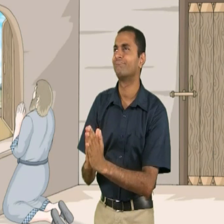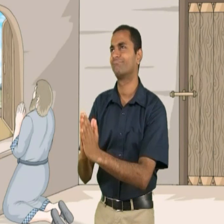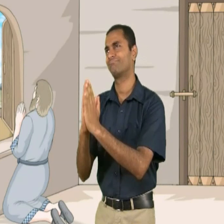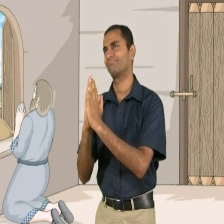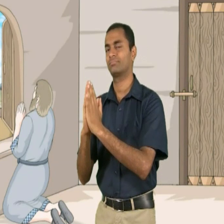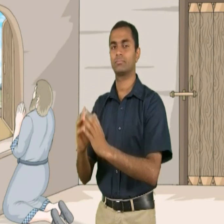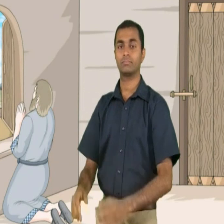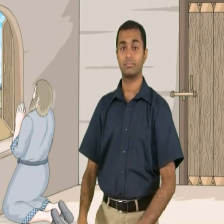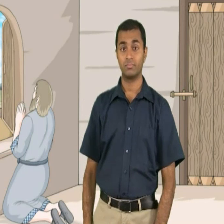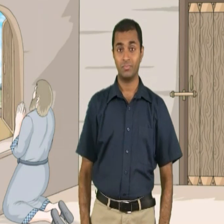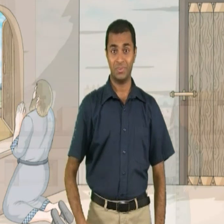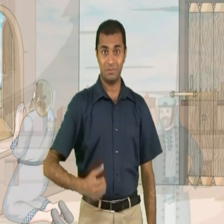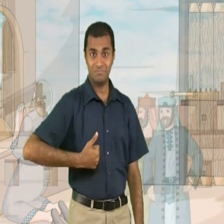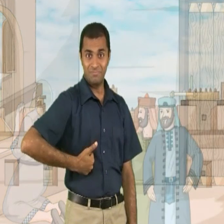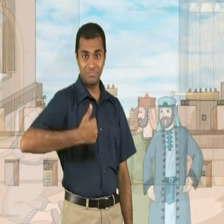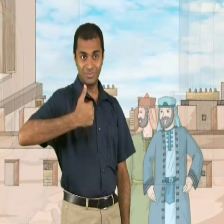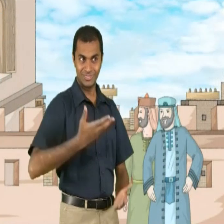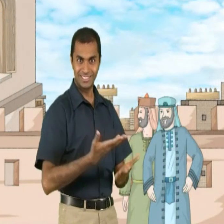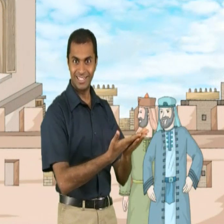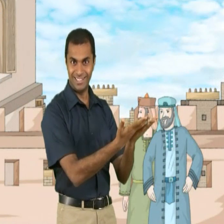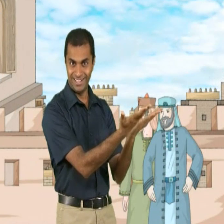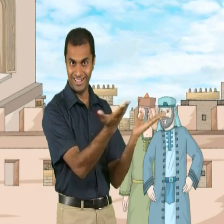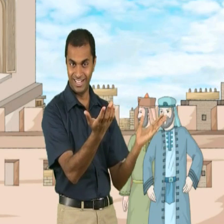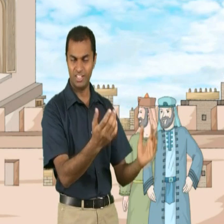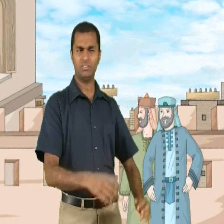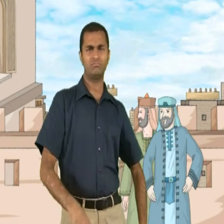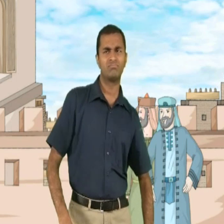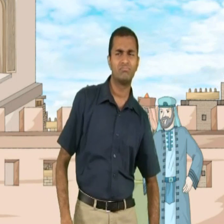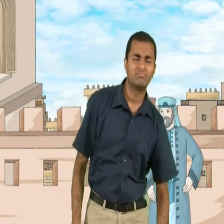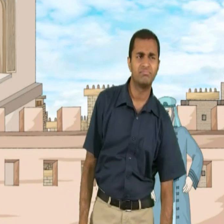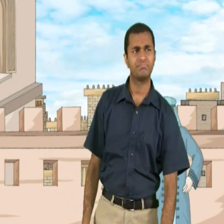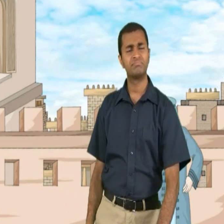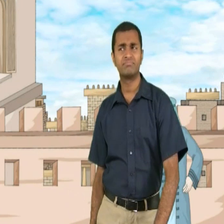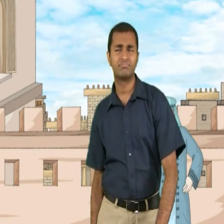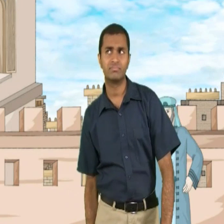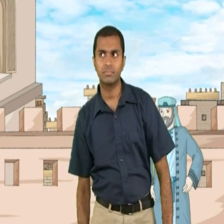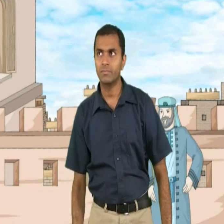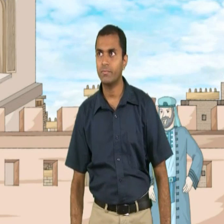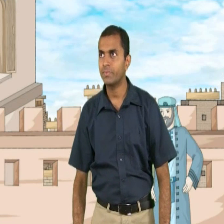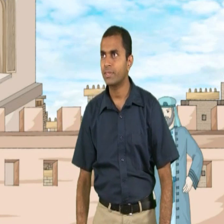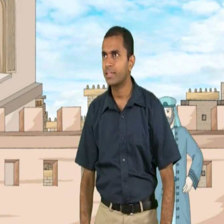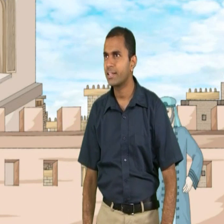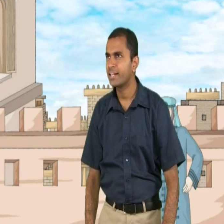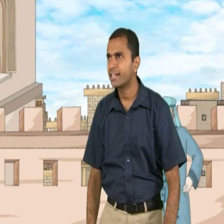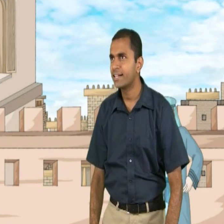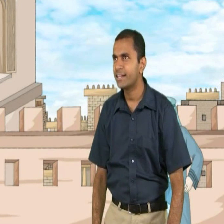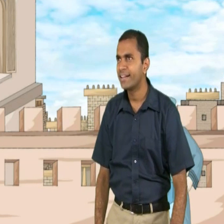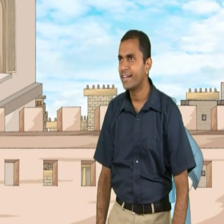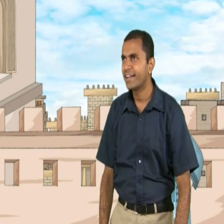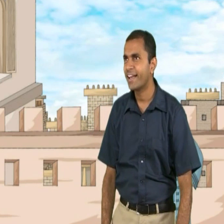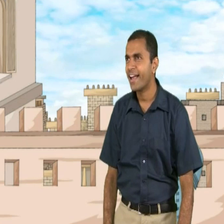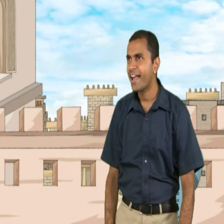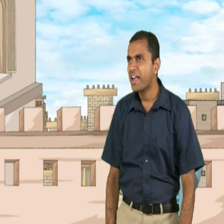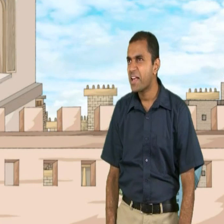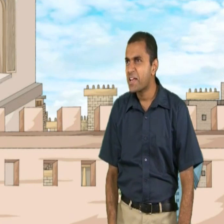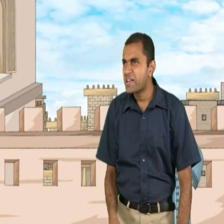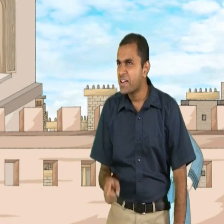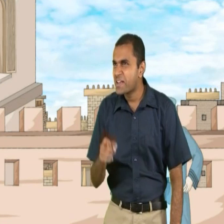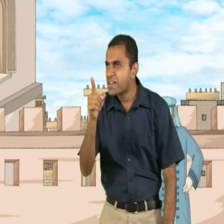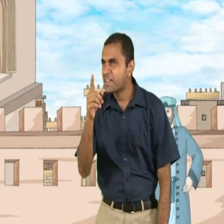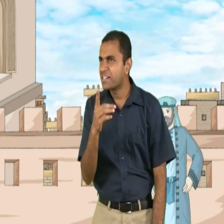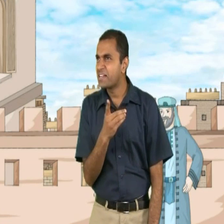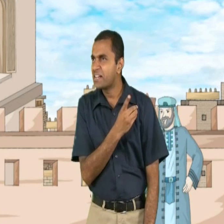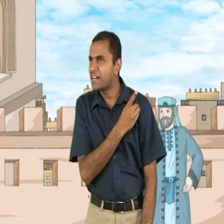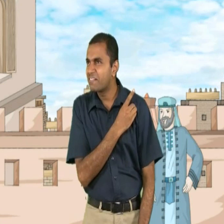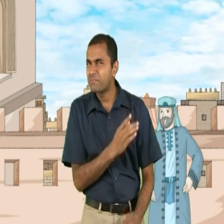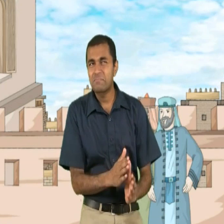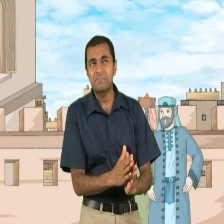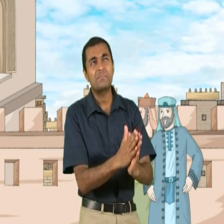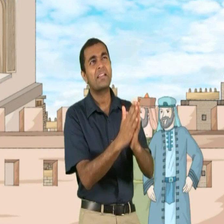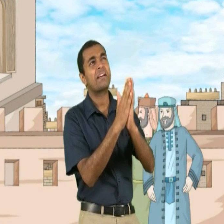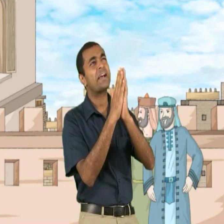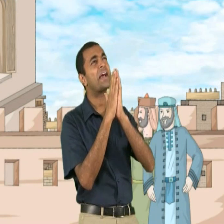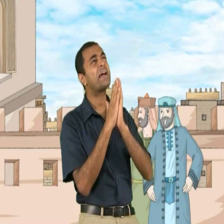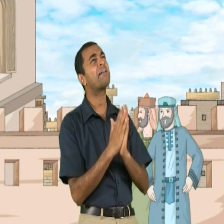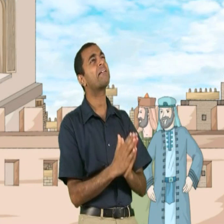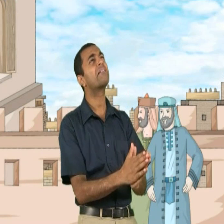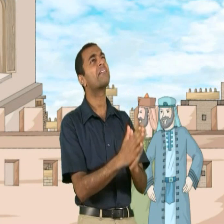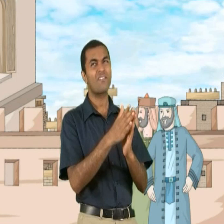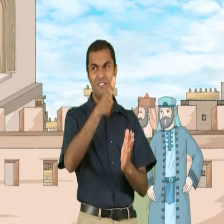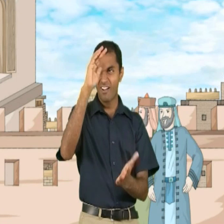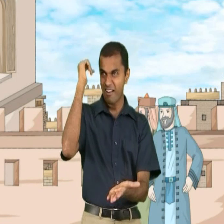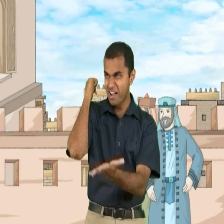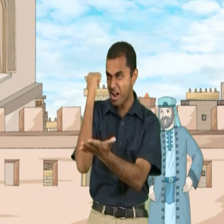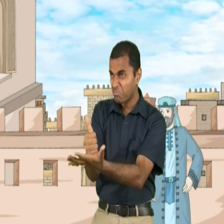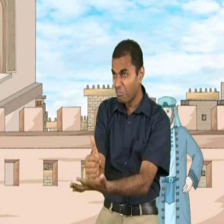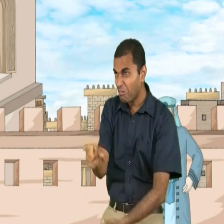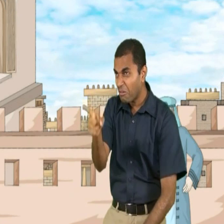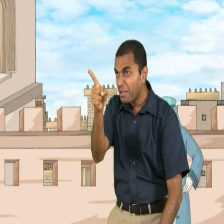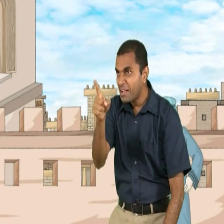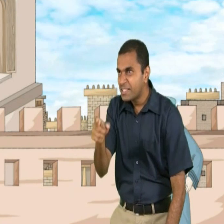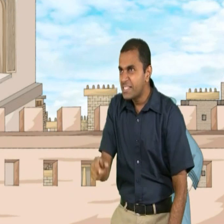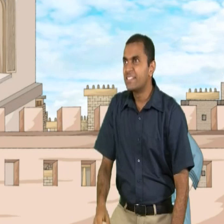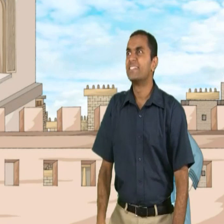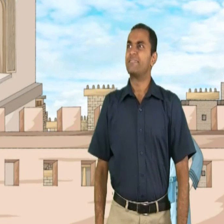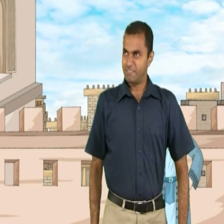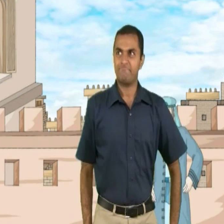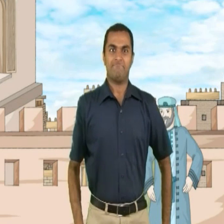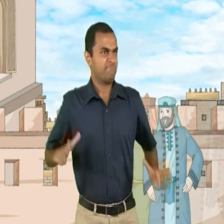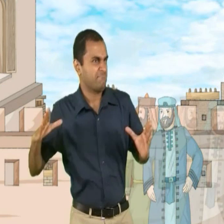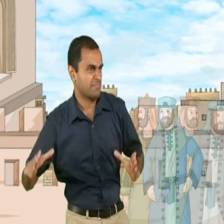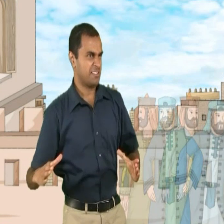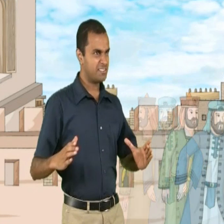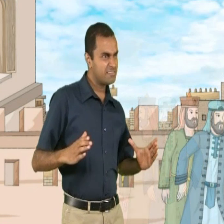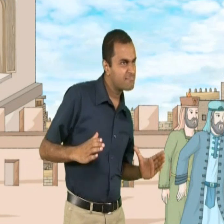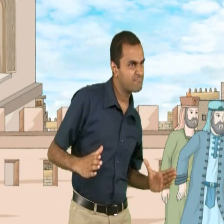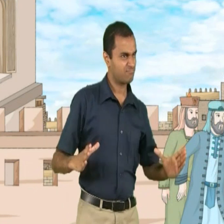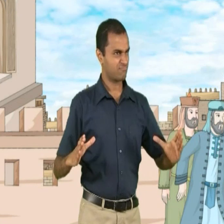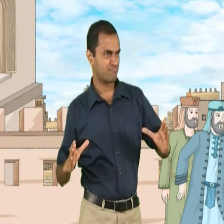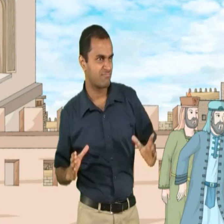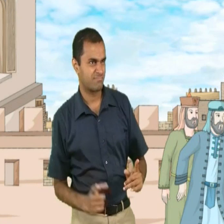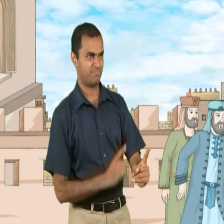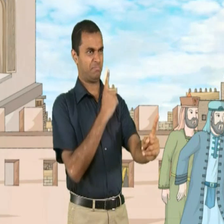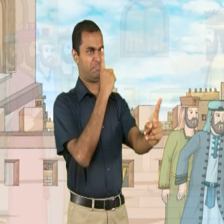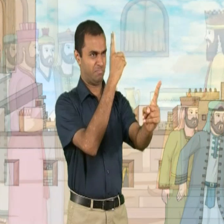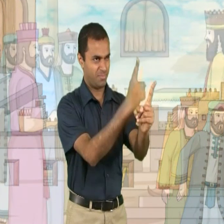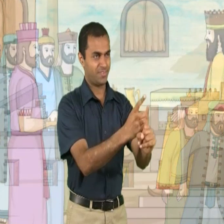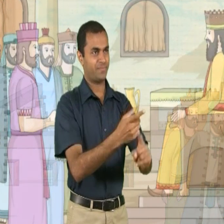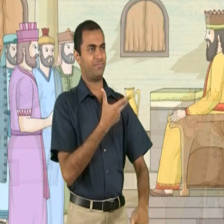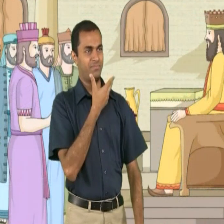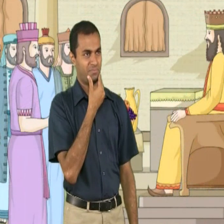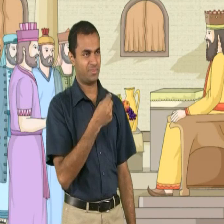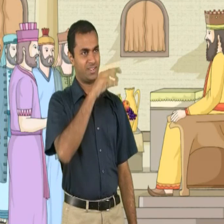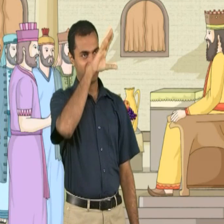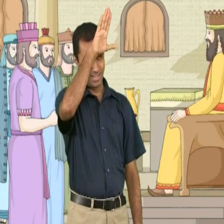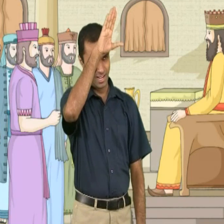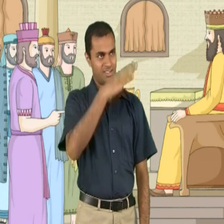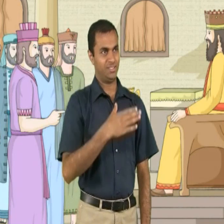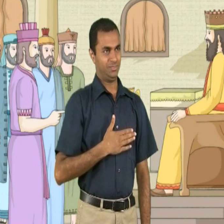Then these men went as a group and found Daniel petitioning and imploring his God.